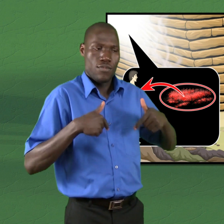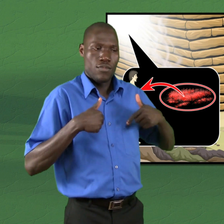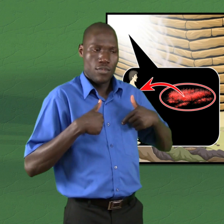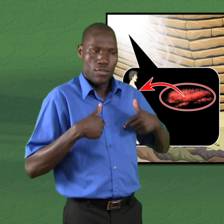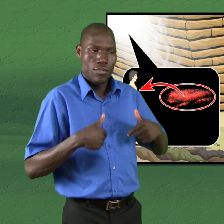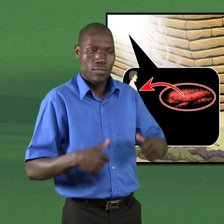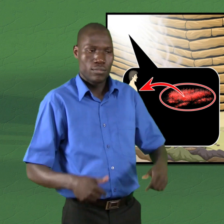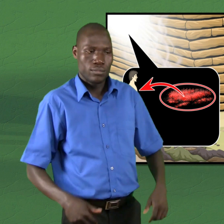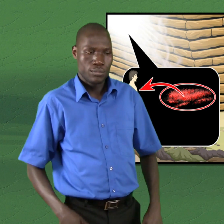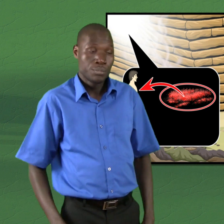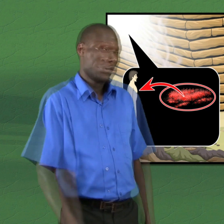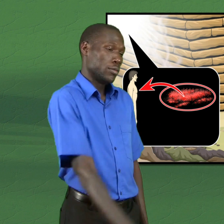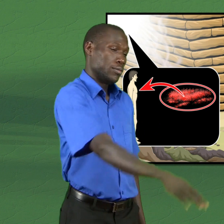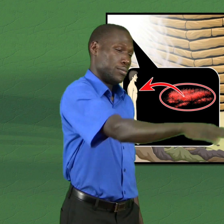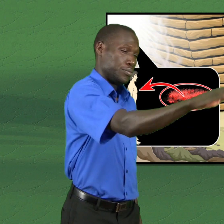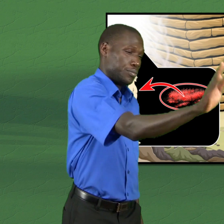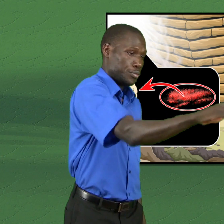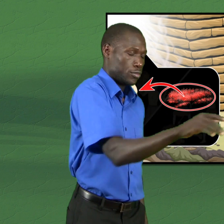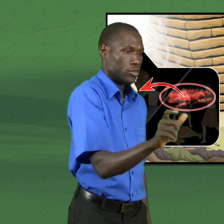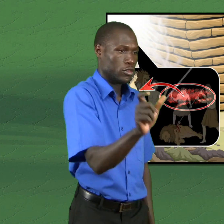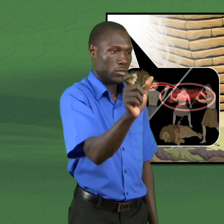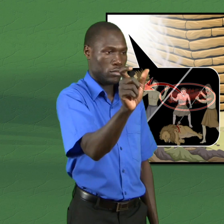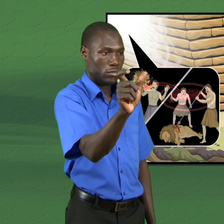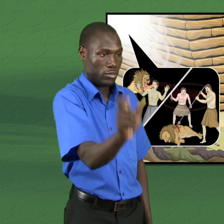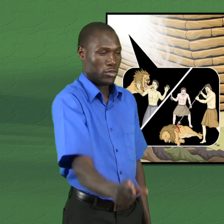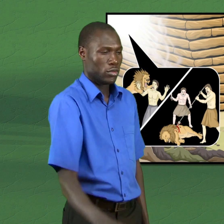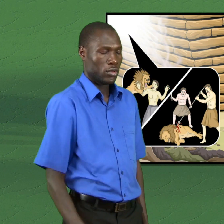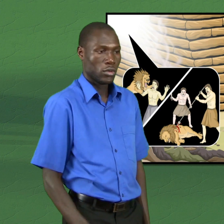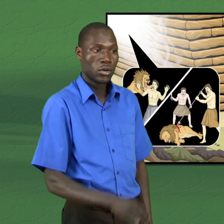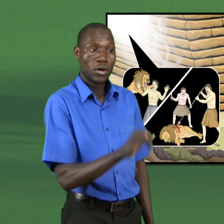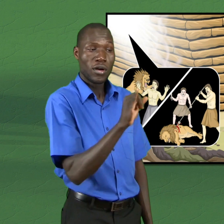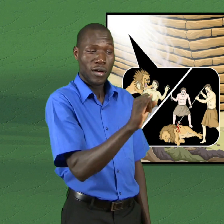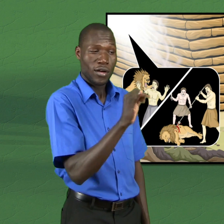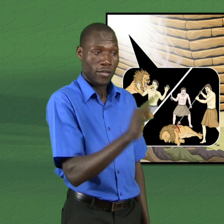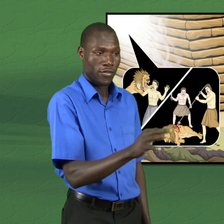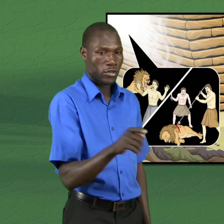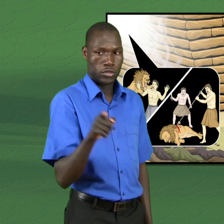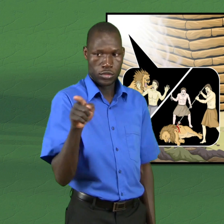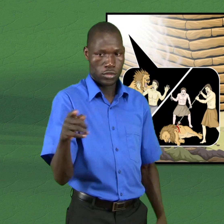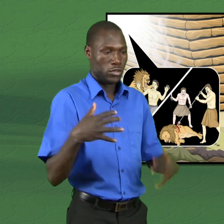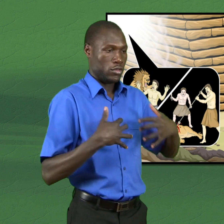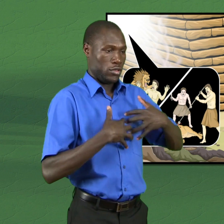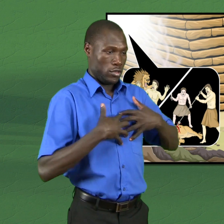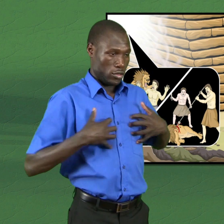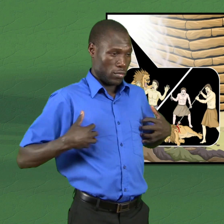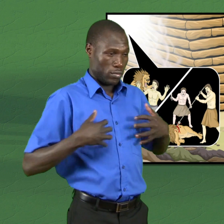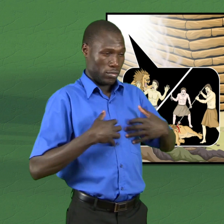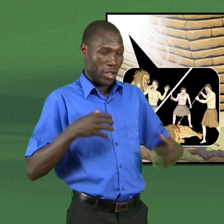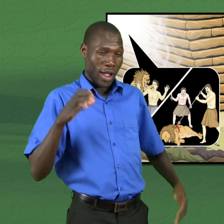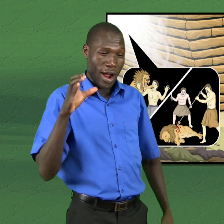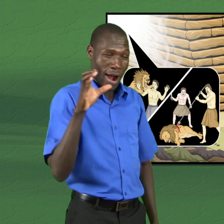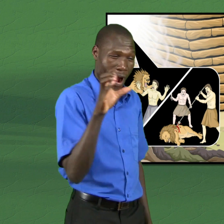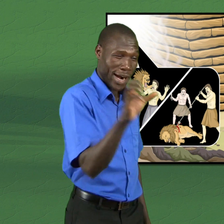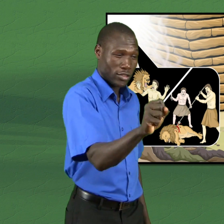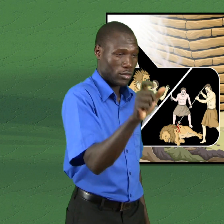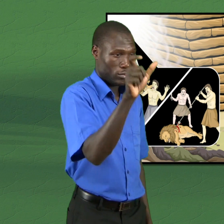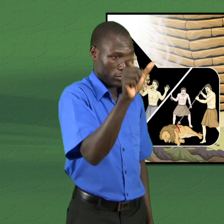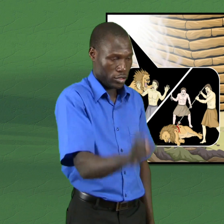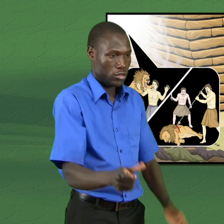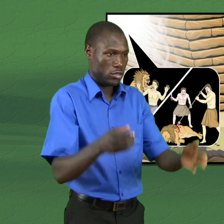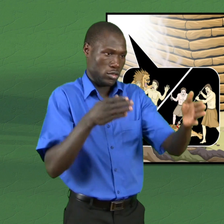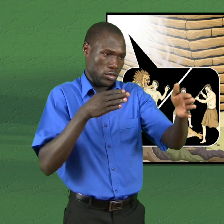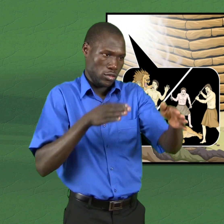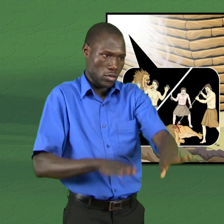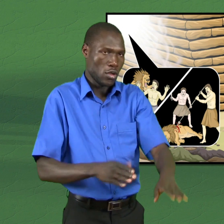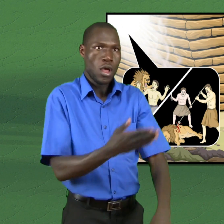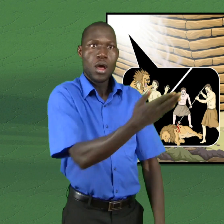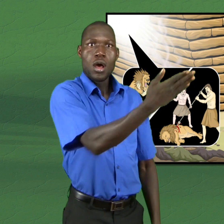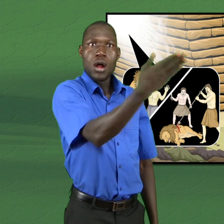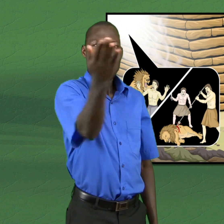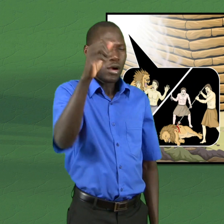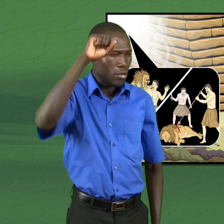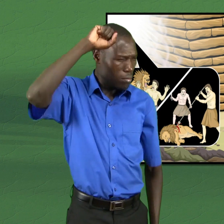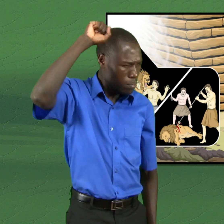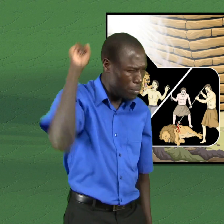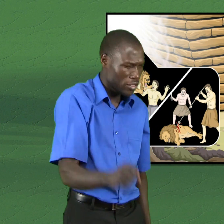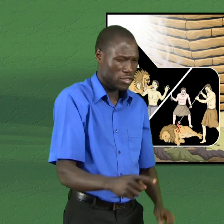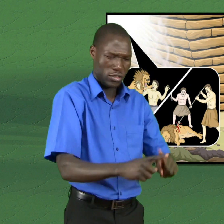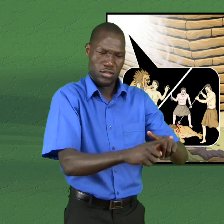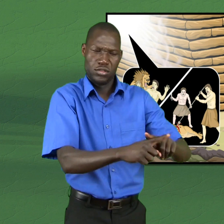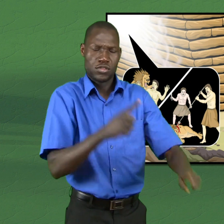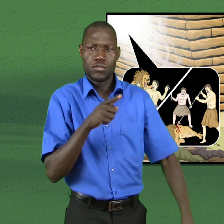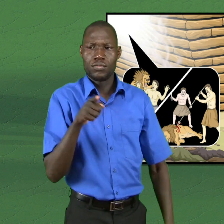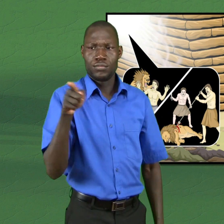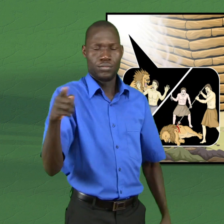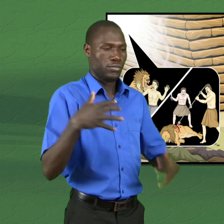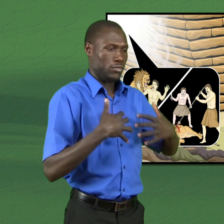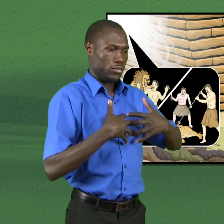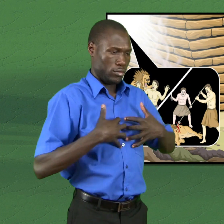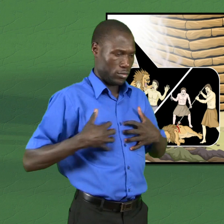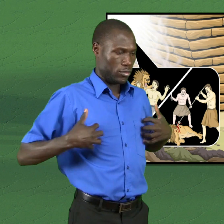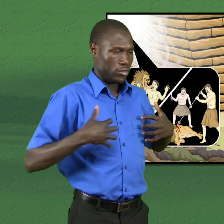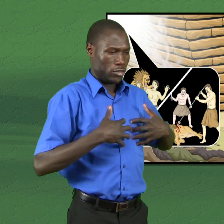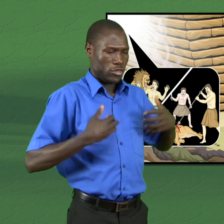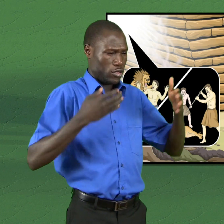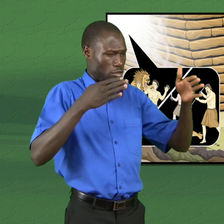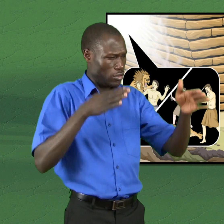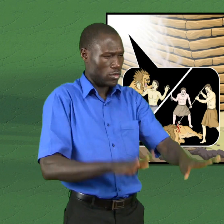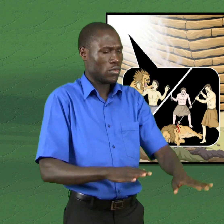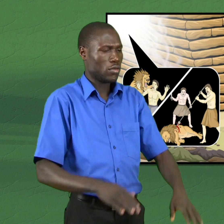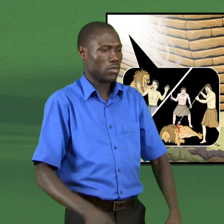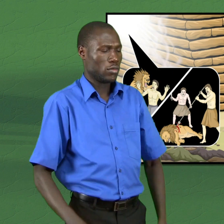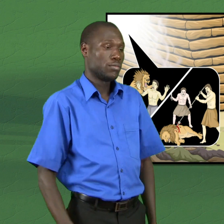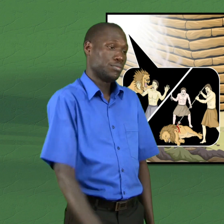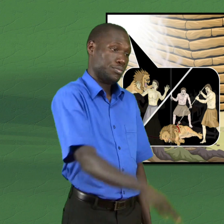And surely I will require the life of any man or beast by whose hand your lifeblood is shed.